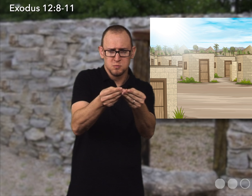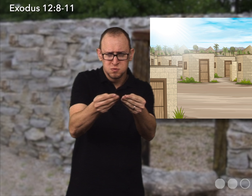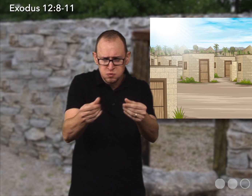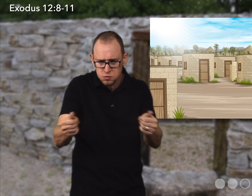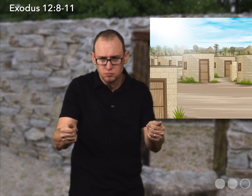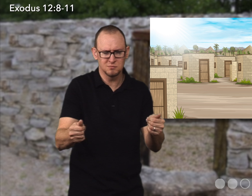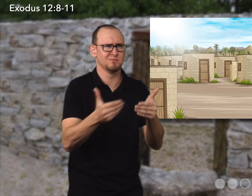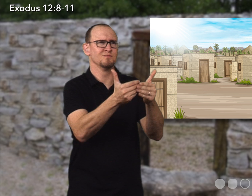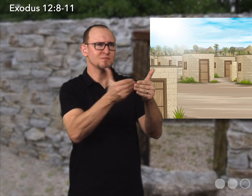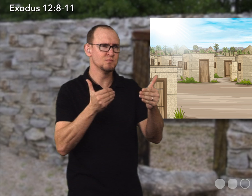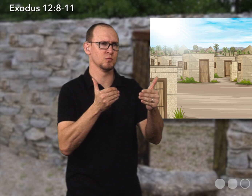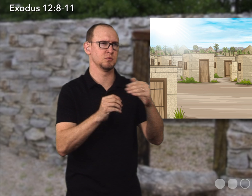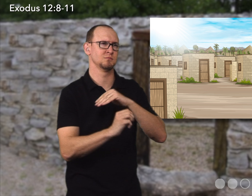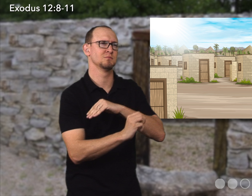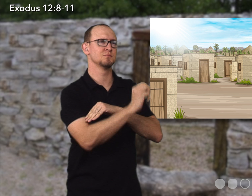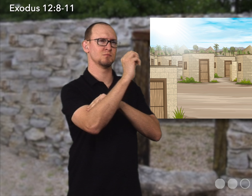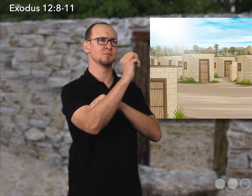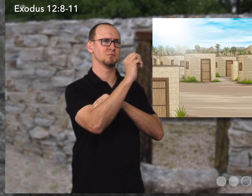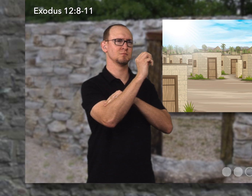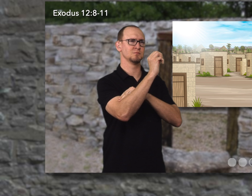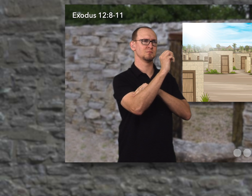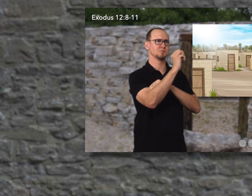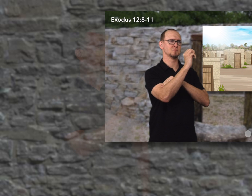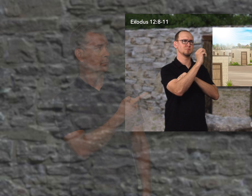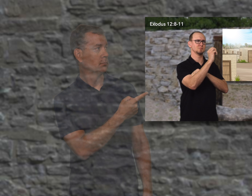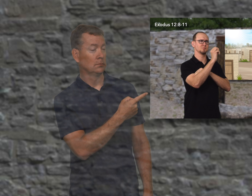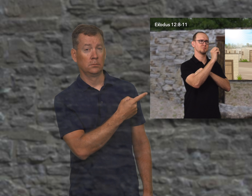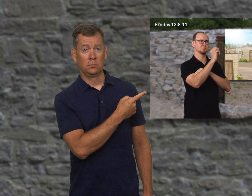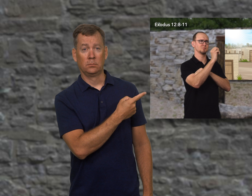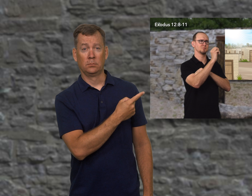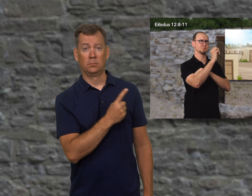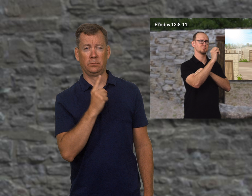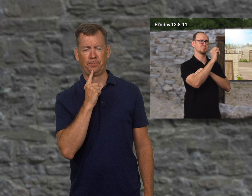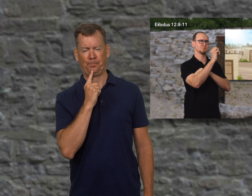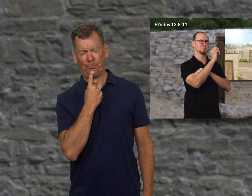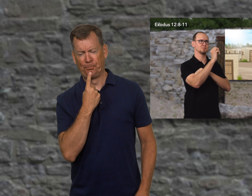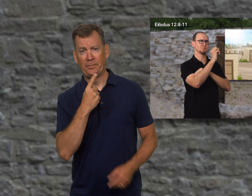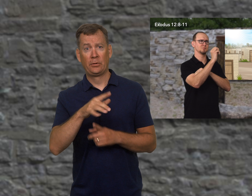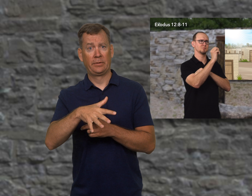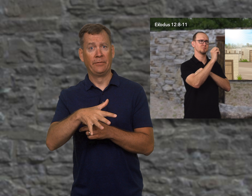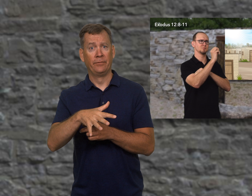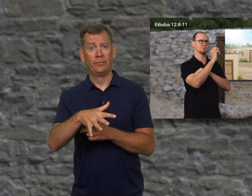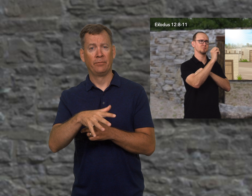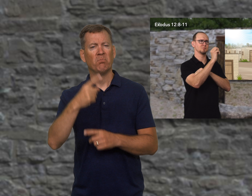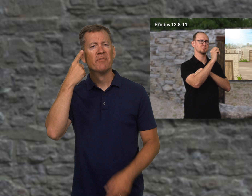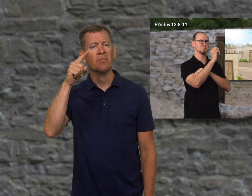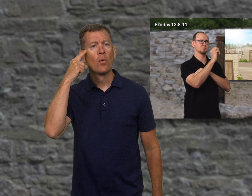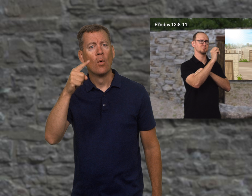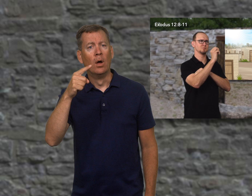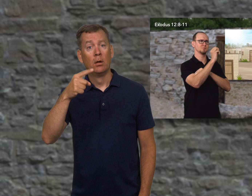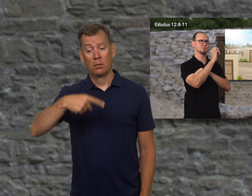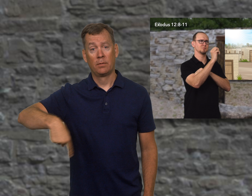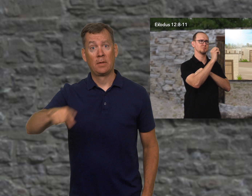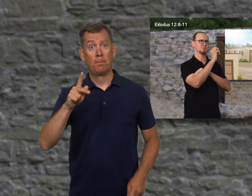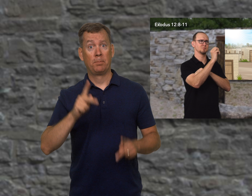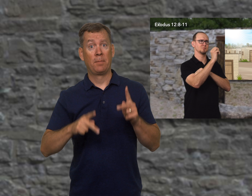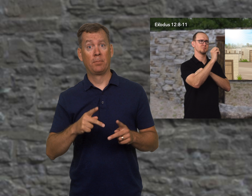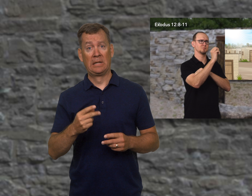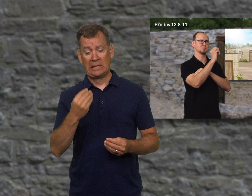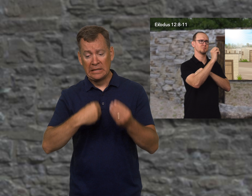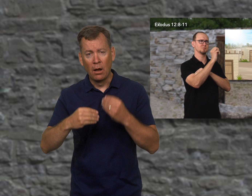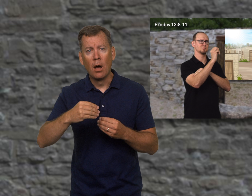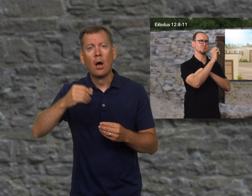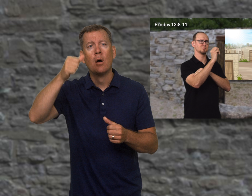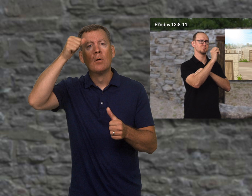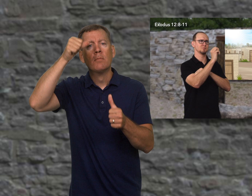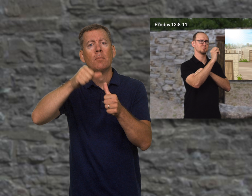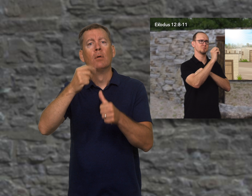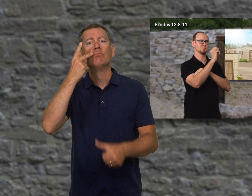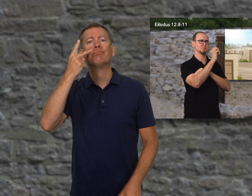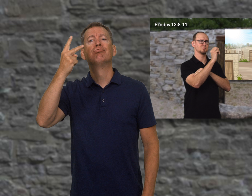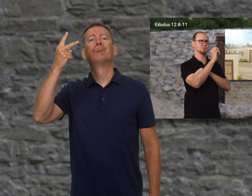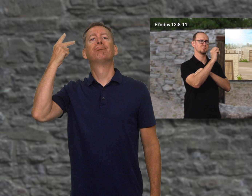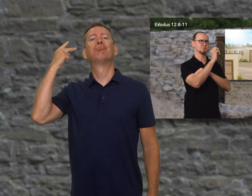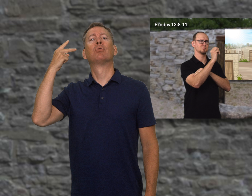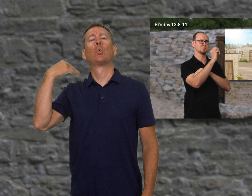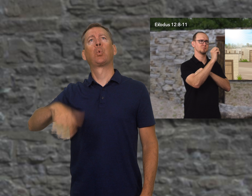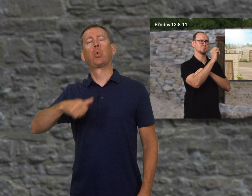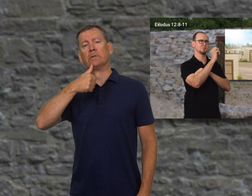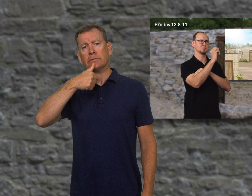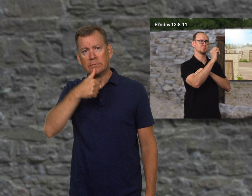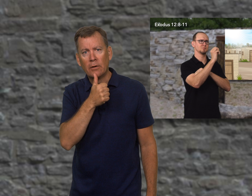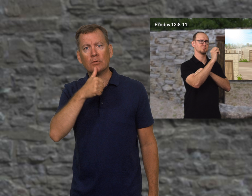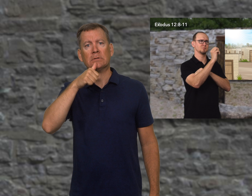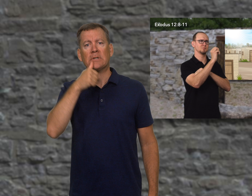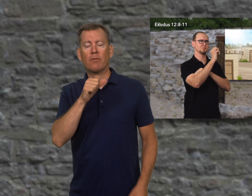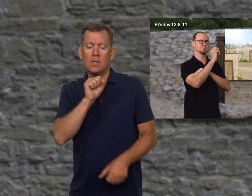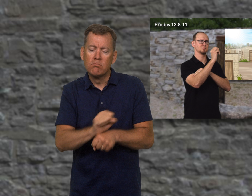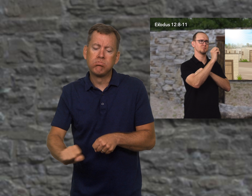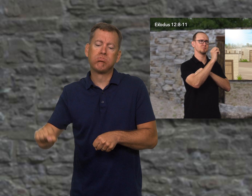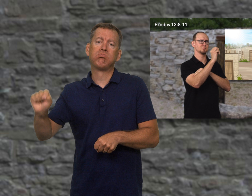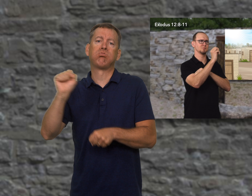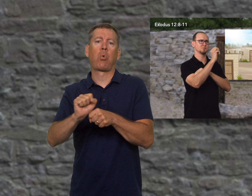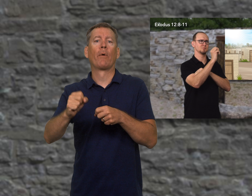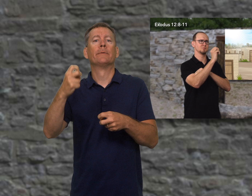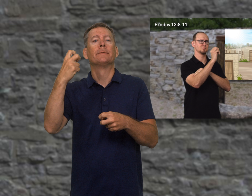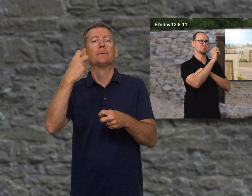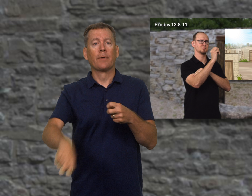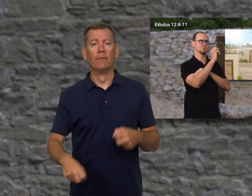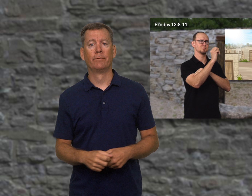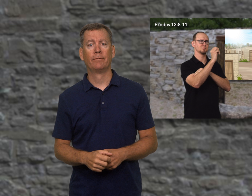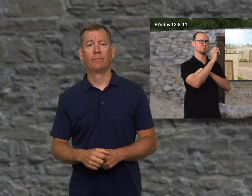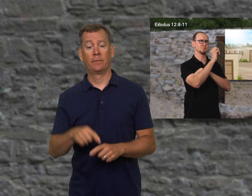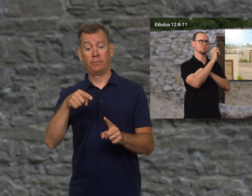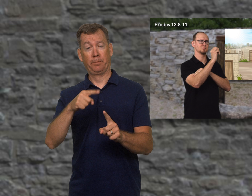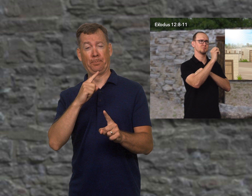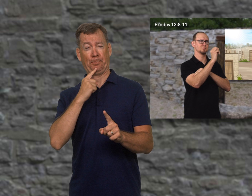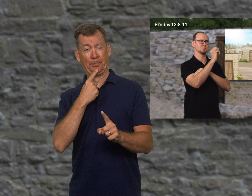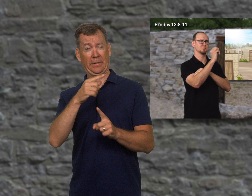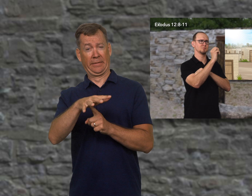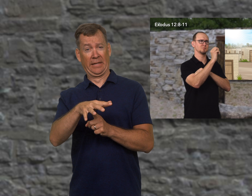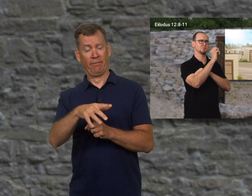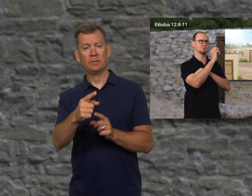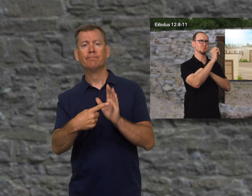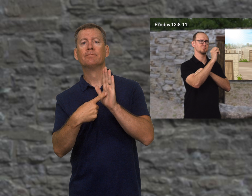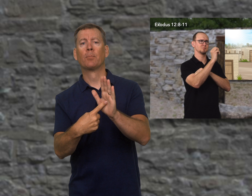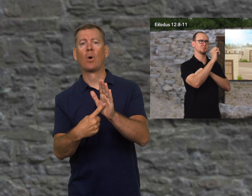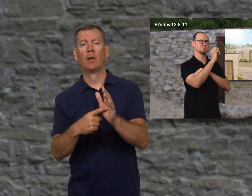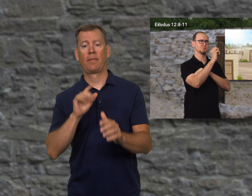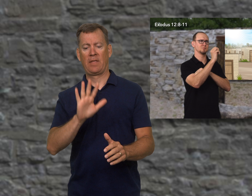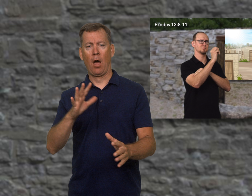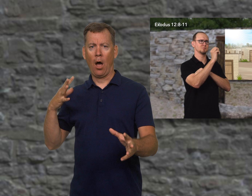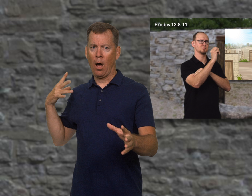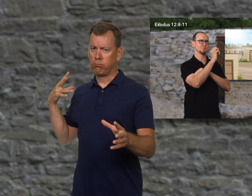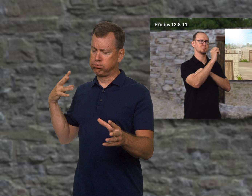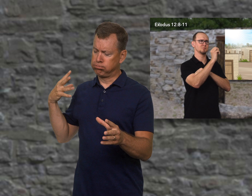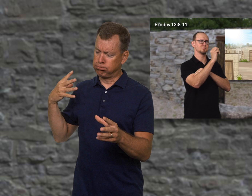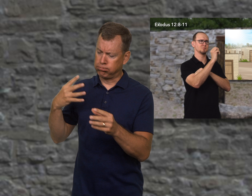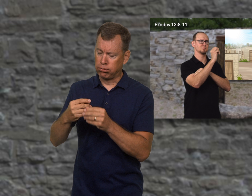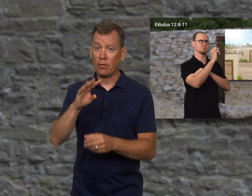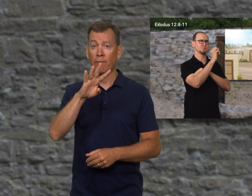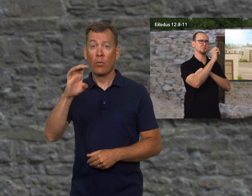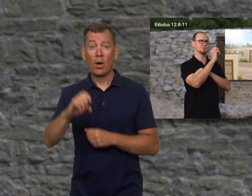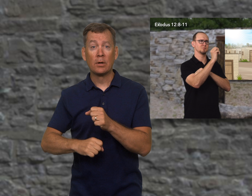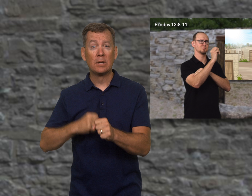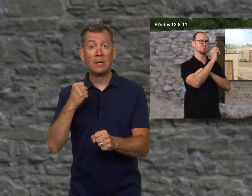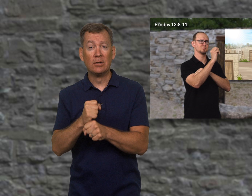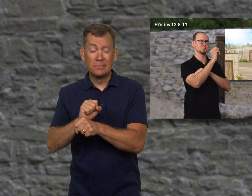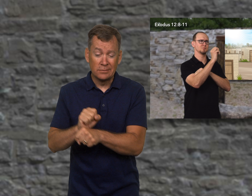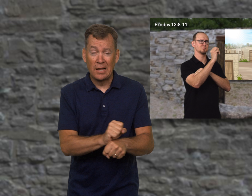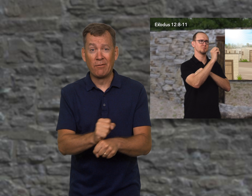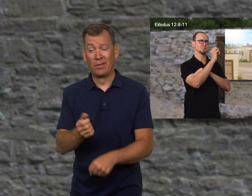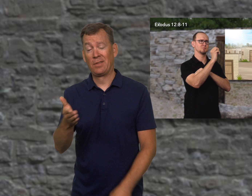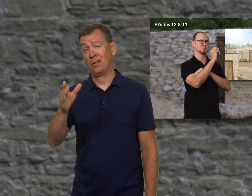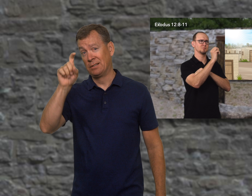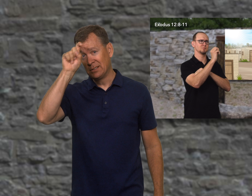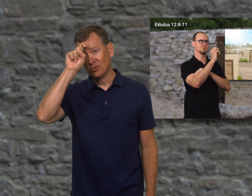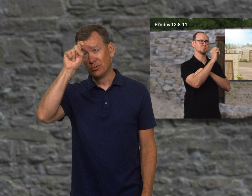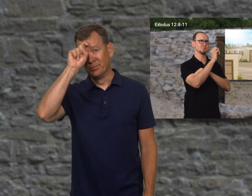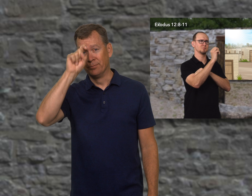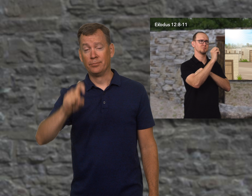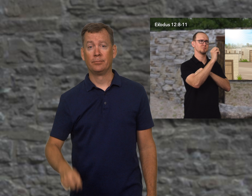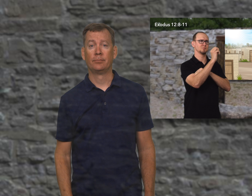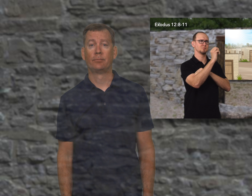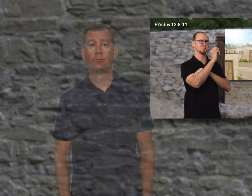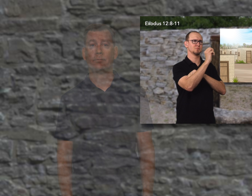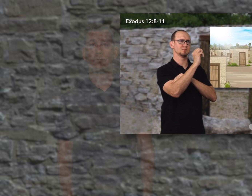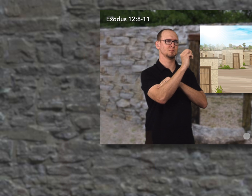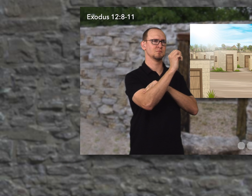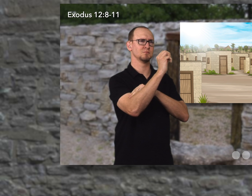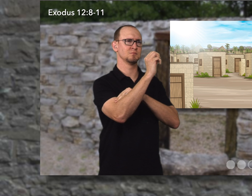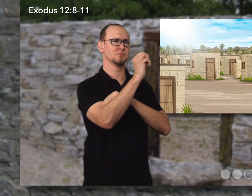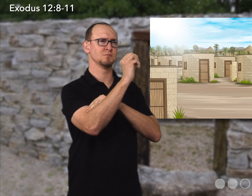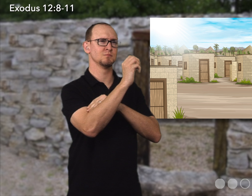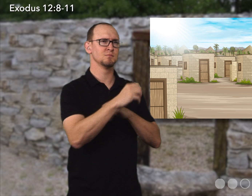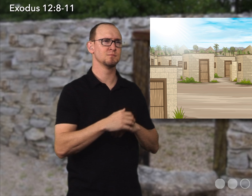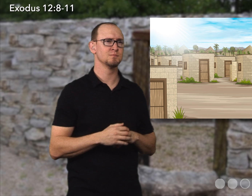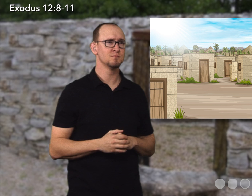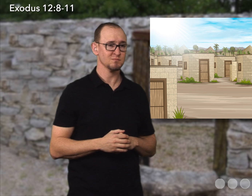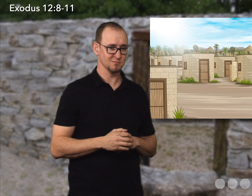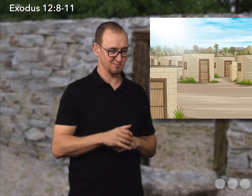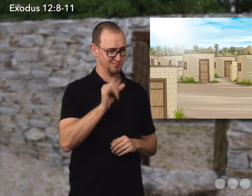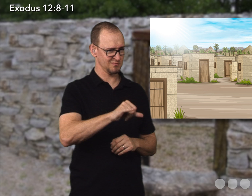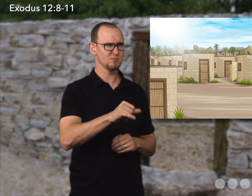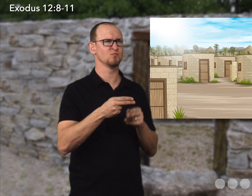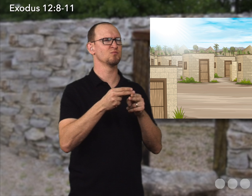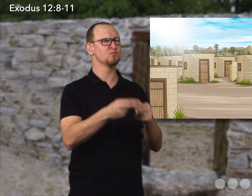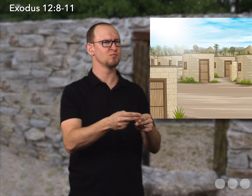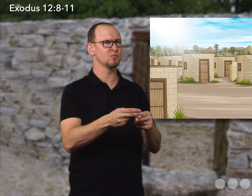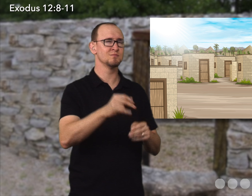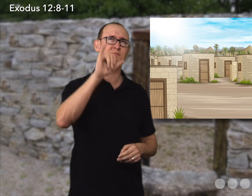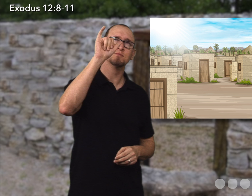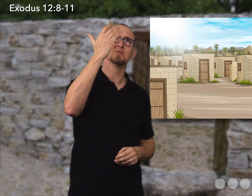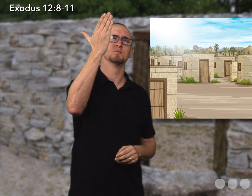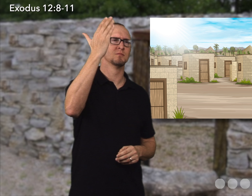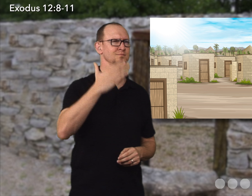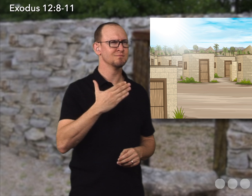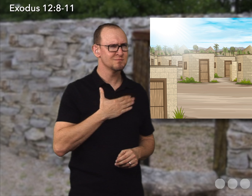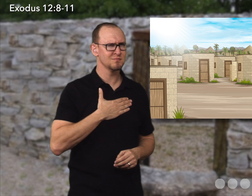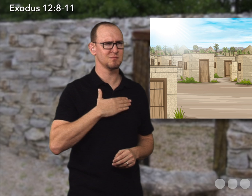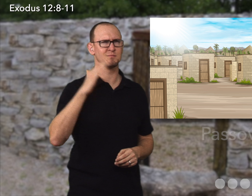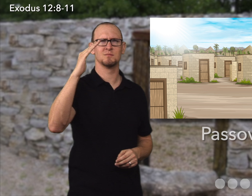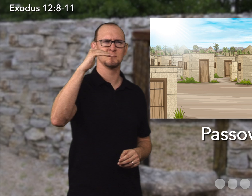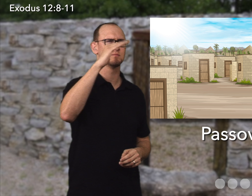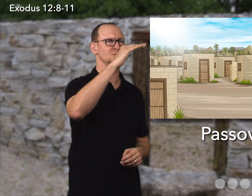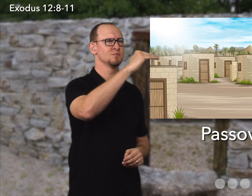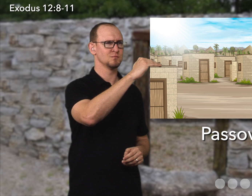This is how you are to eat it: You must be fully dressed for travel, with your sandals on your feet and your staff in your hand.